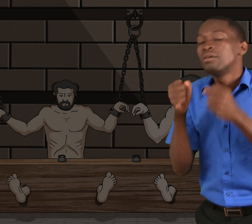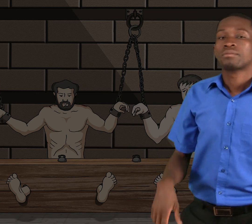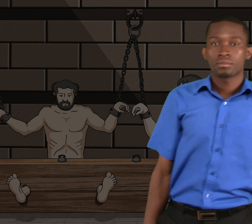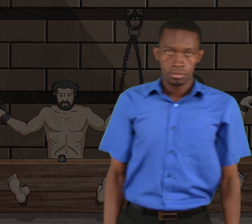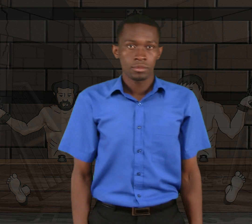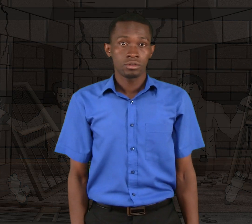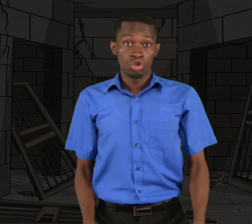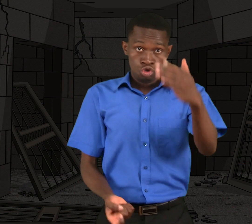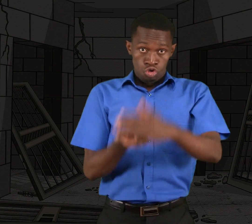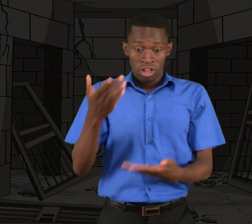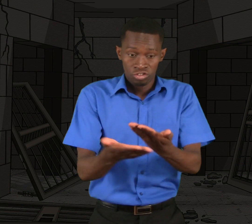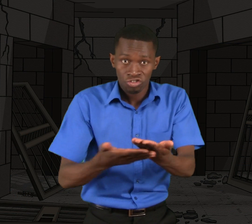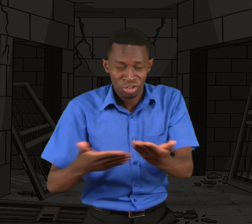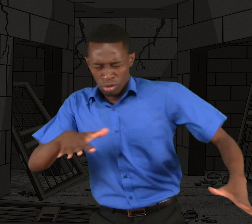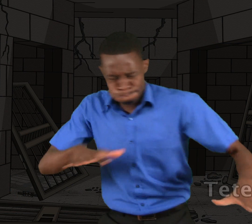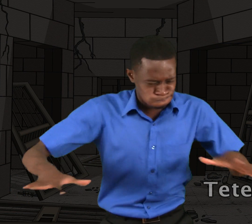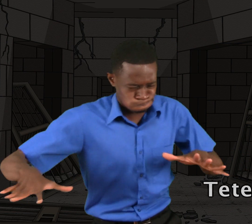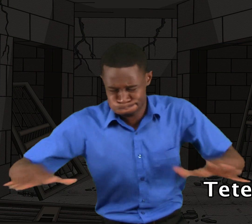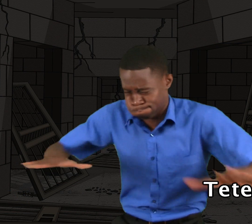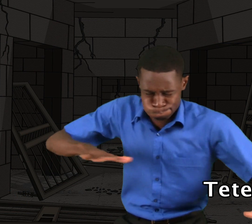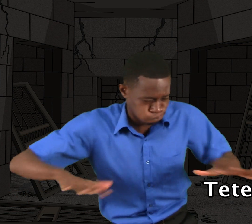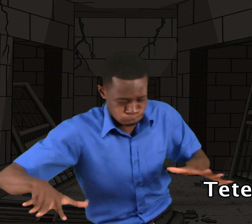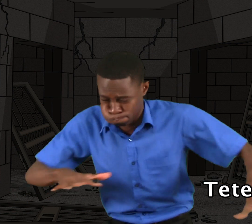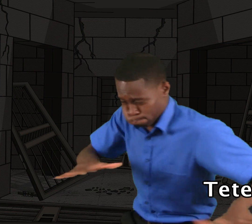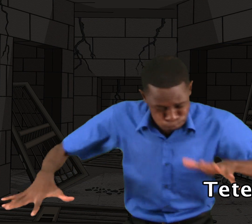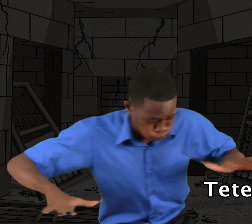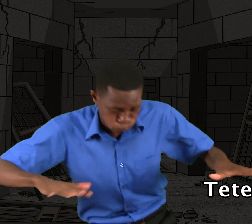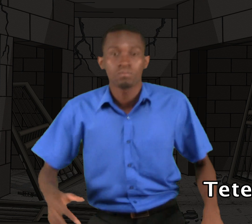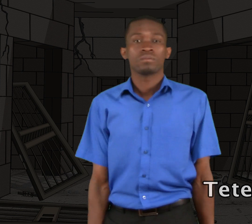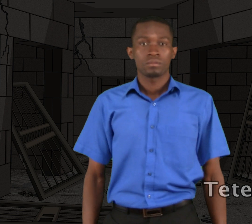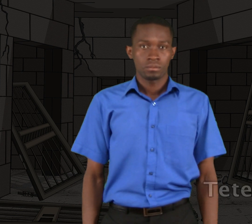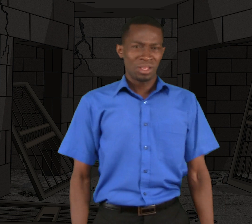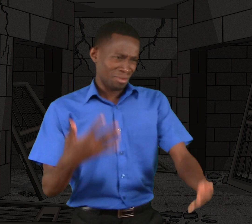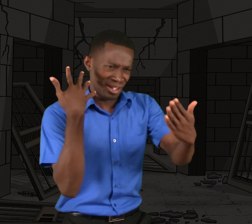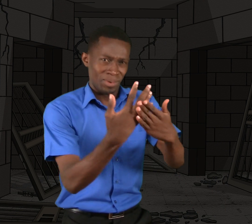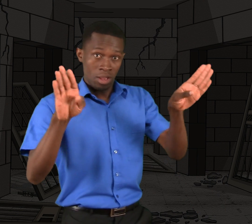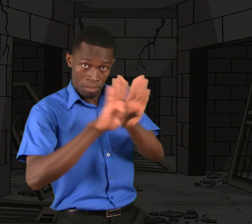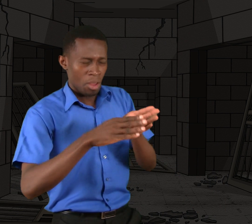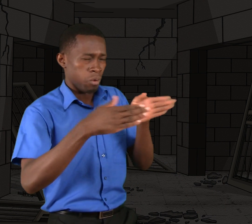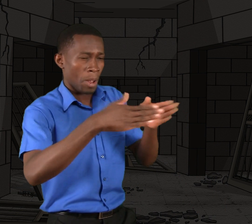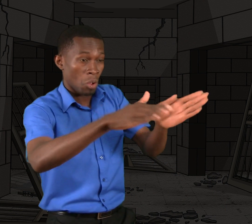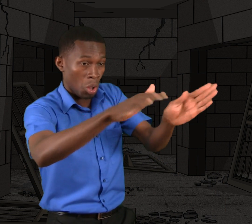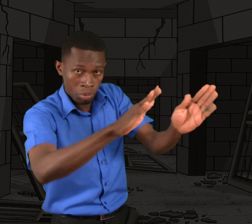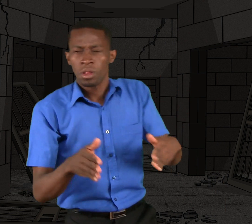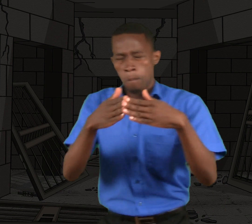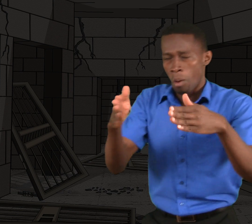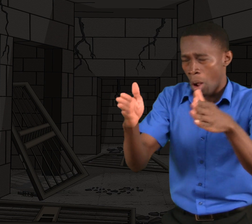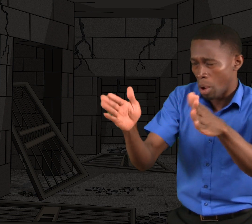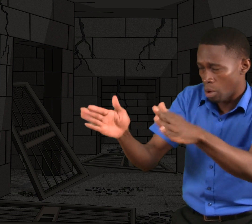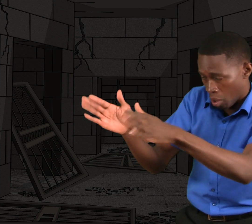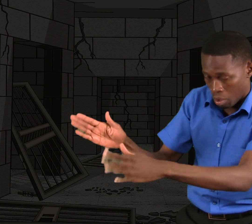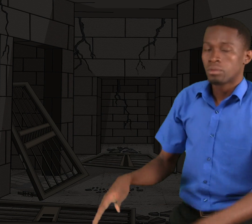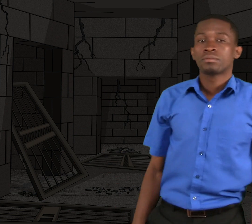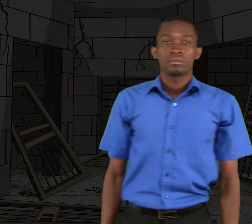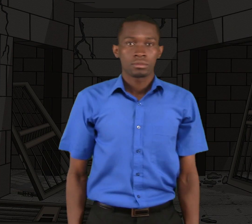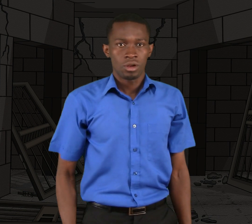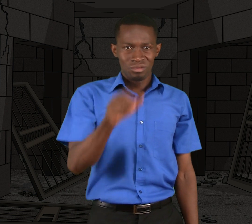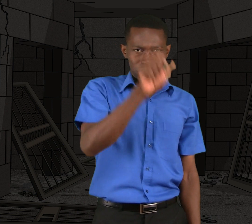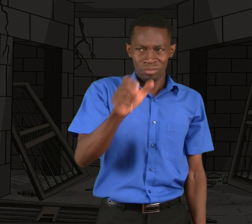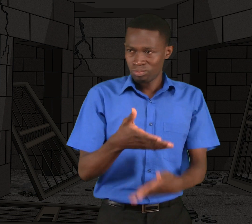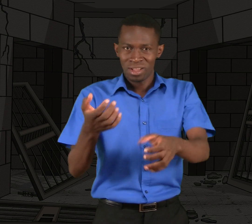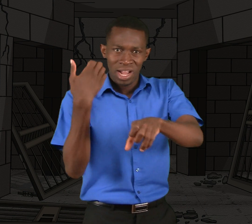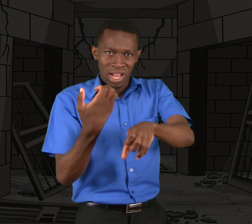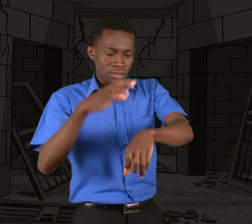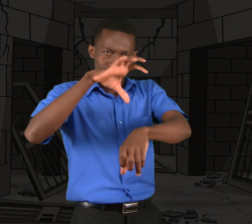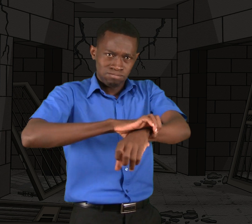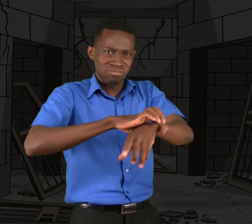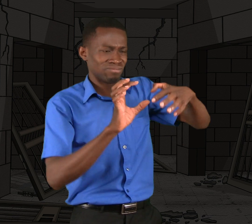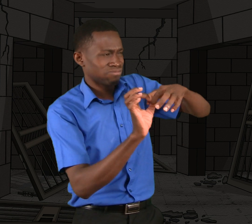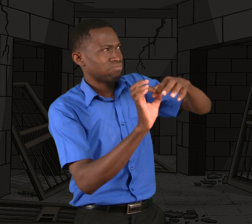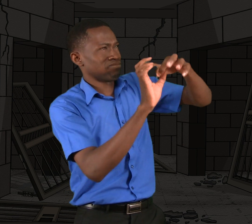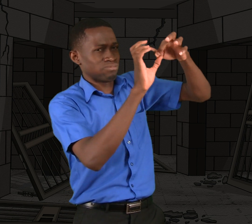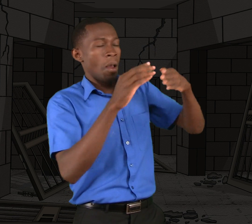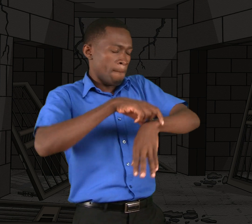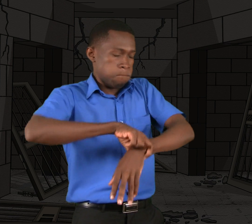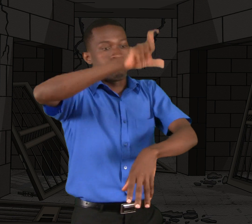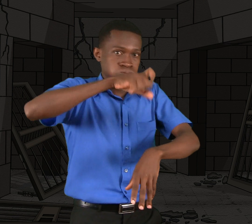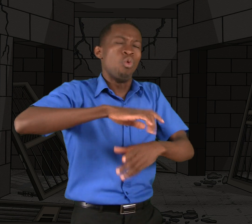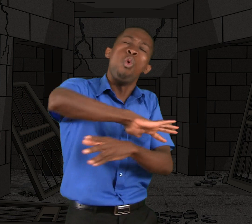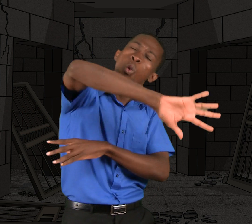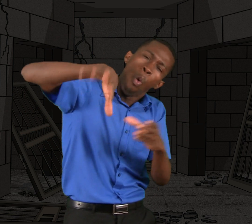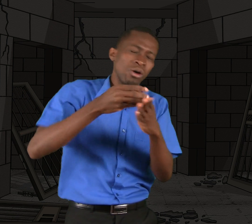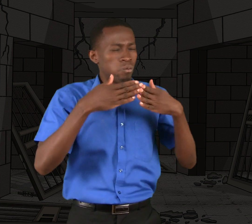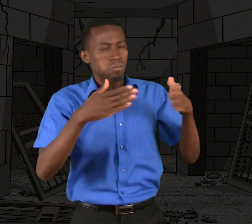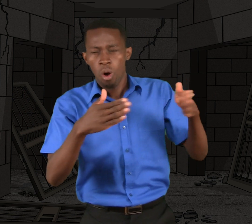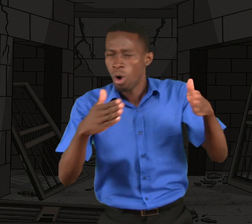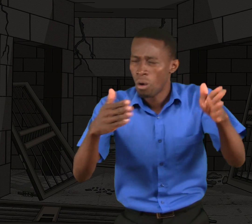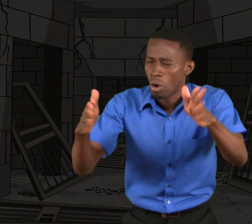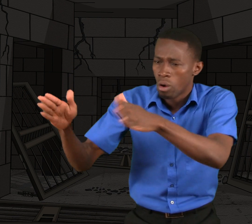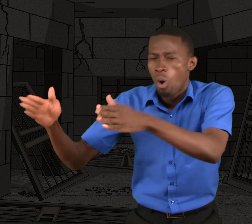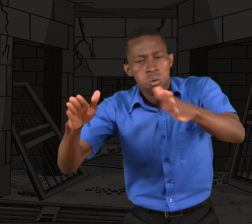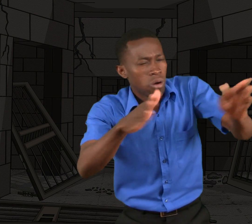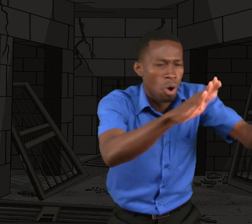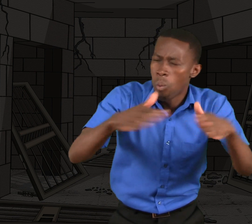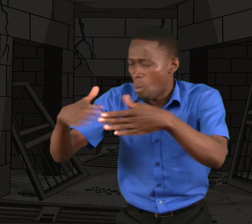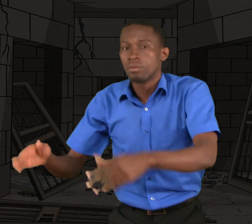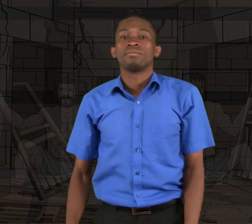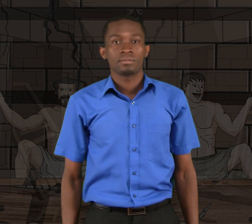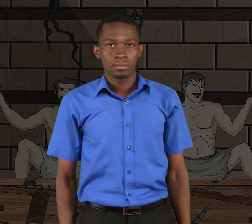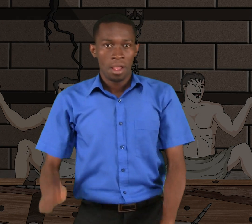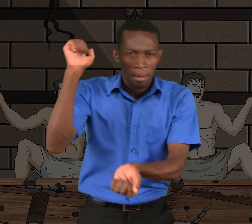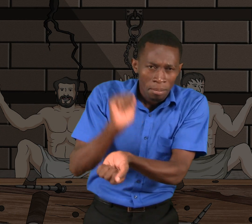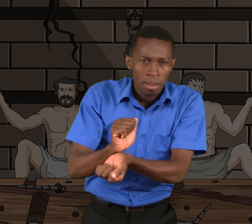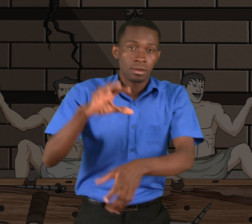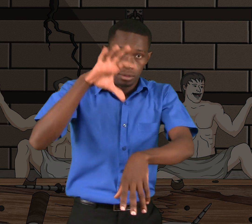Suddenly a strong earthquake shook the foundations of the prison.